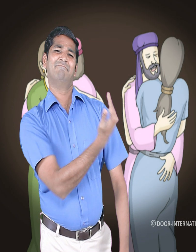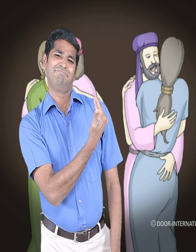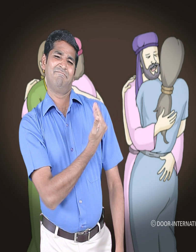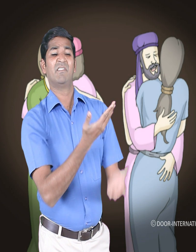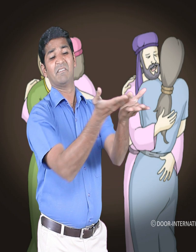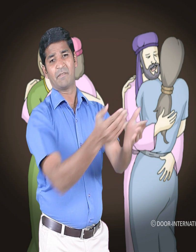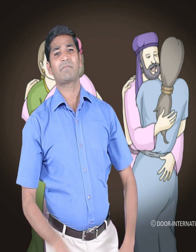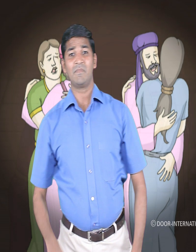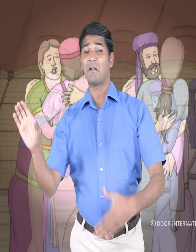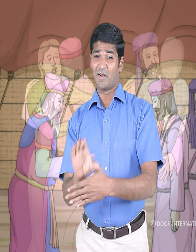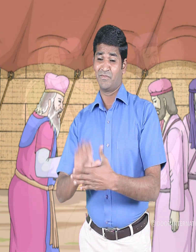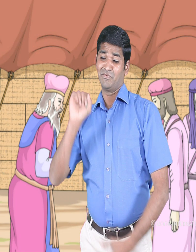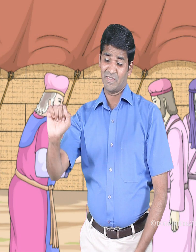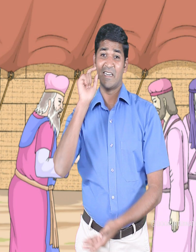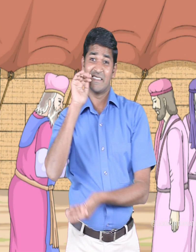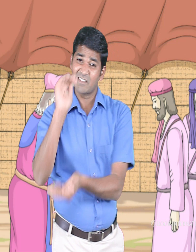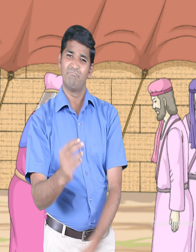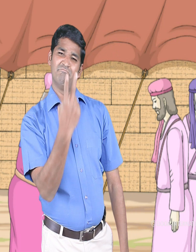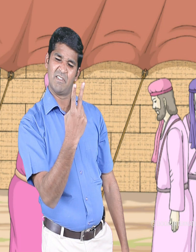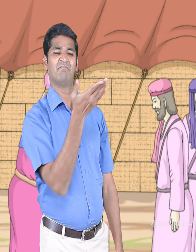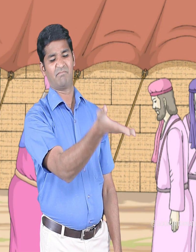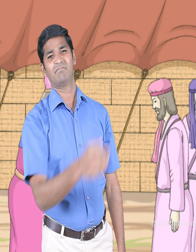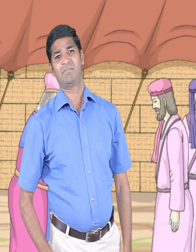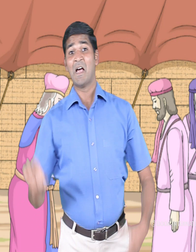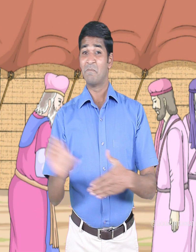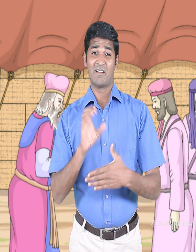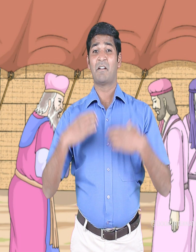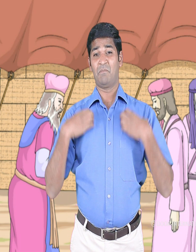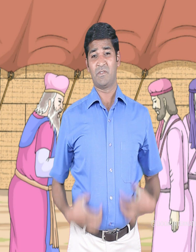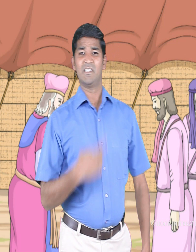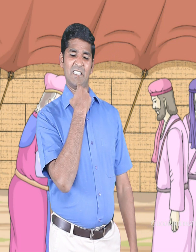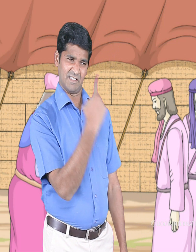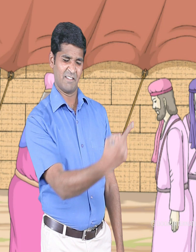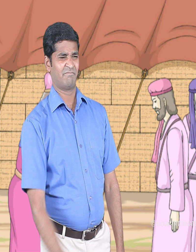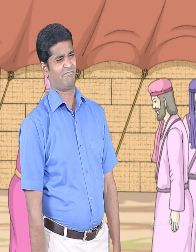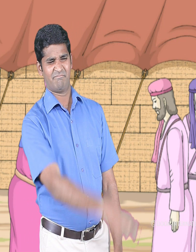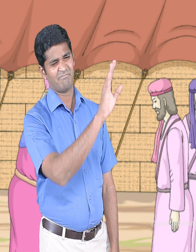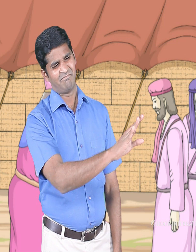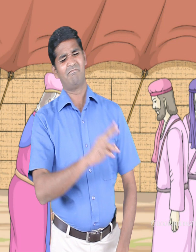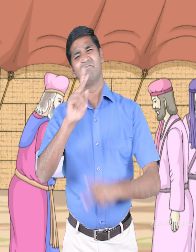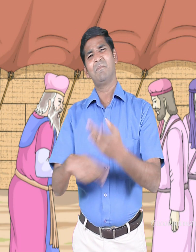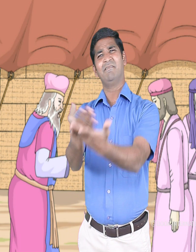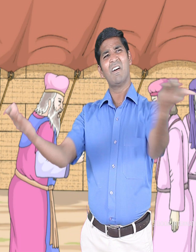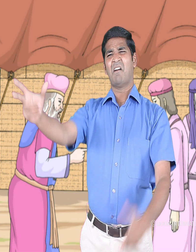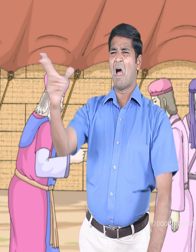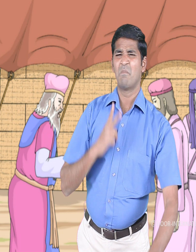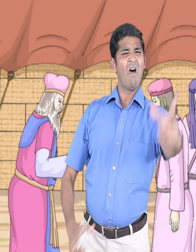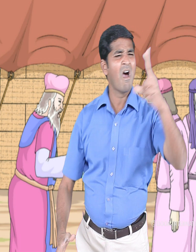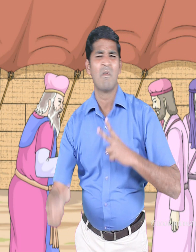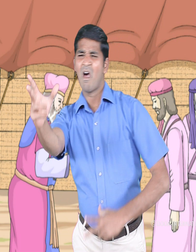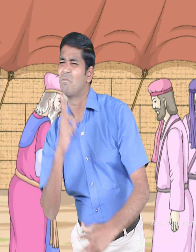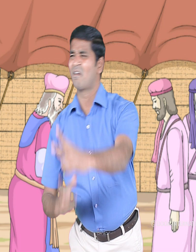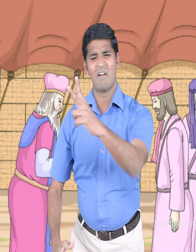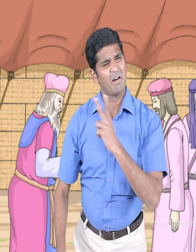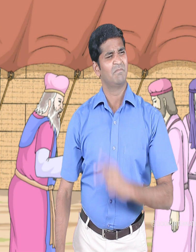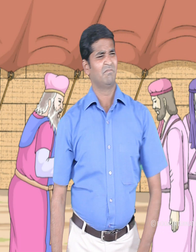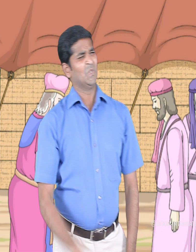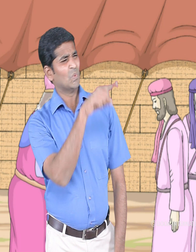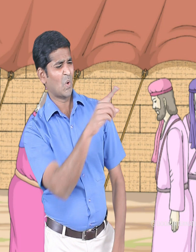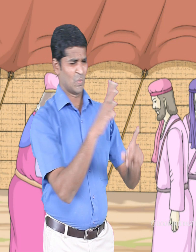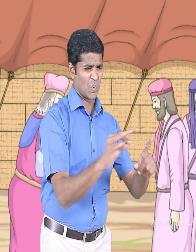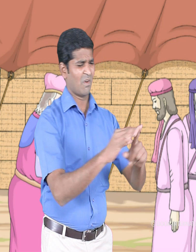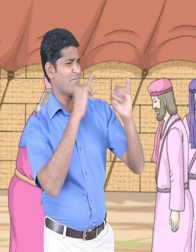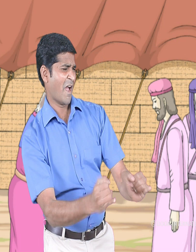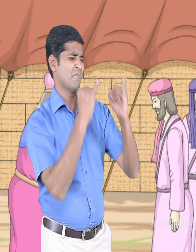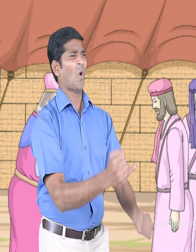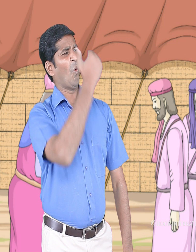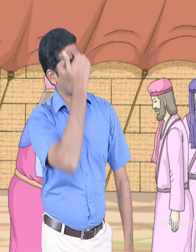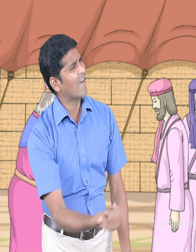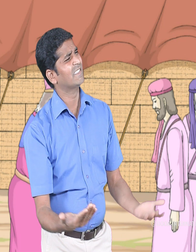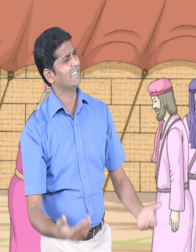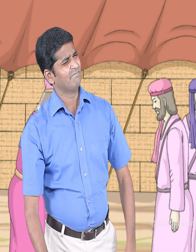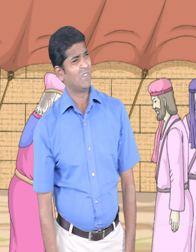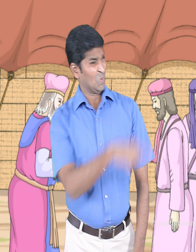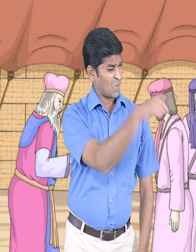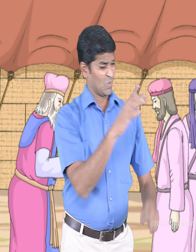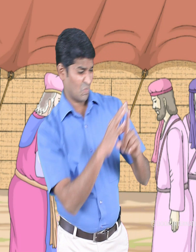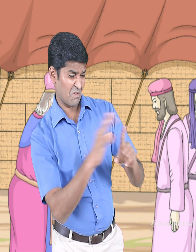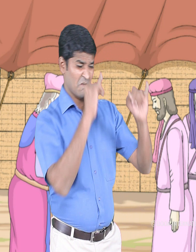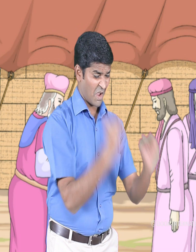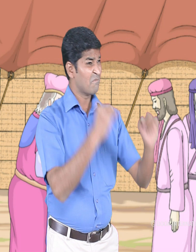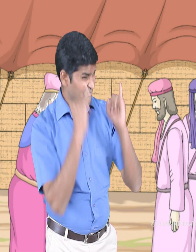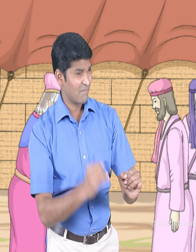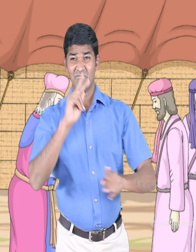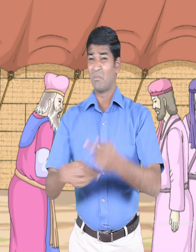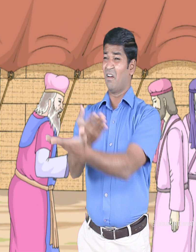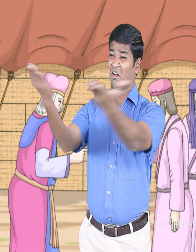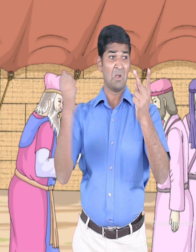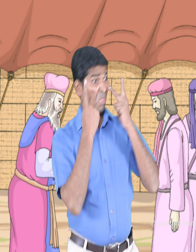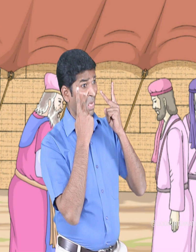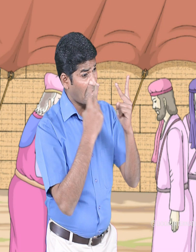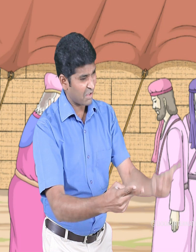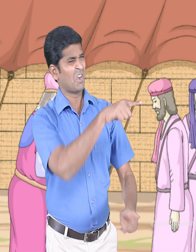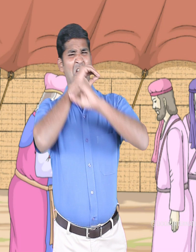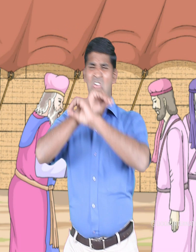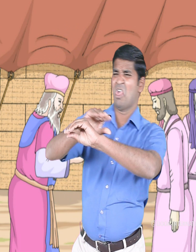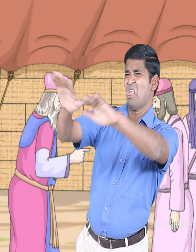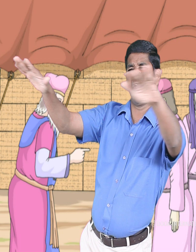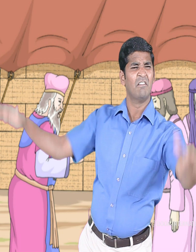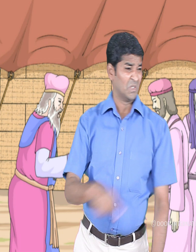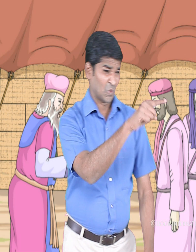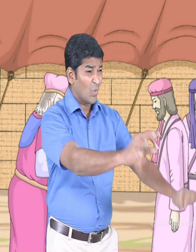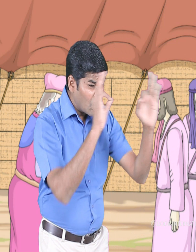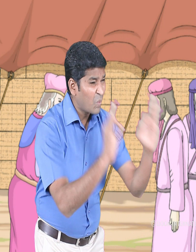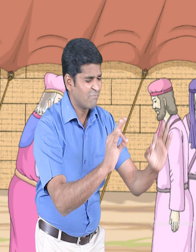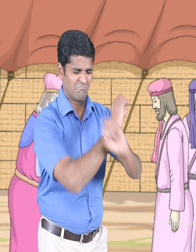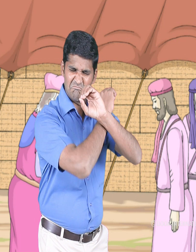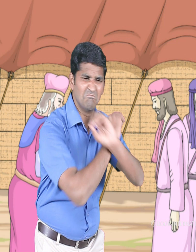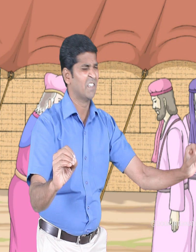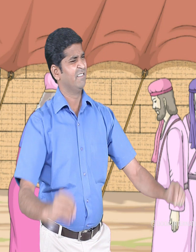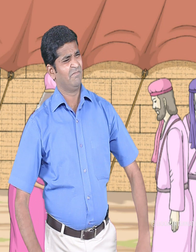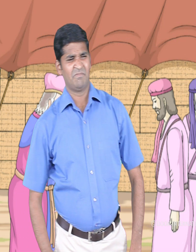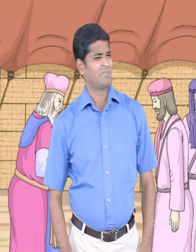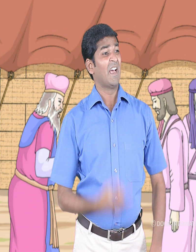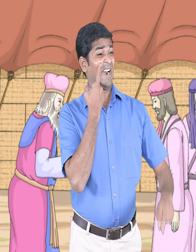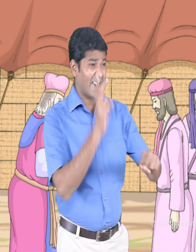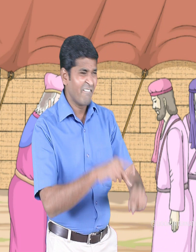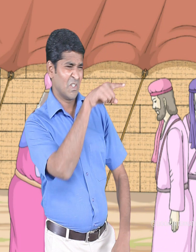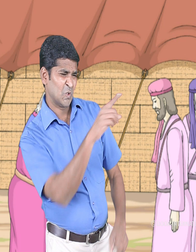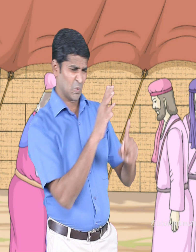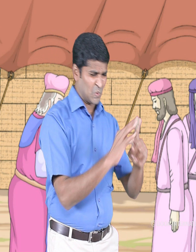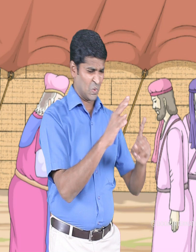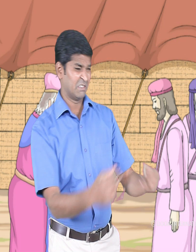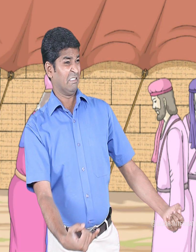“Why are you doing these things?” Eli said to his sons. “I hear about your wicked deeds from all these people. No, my sons;